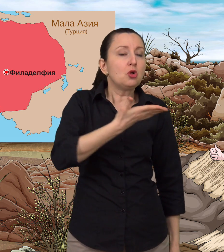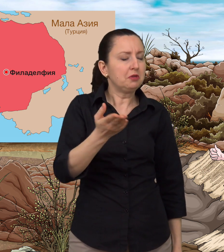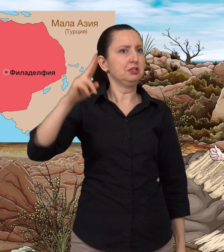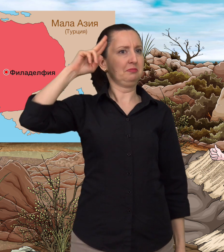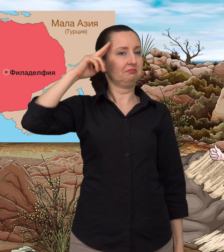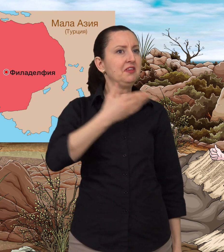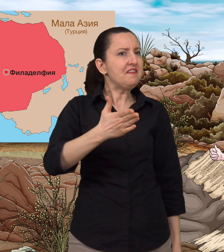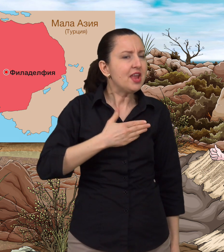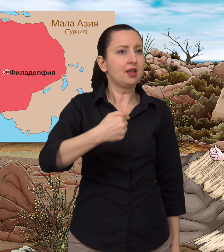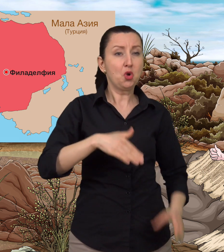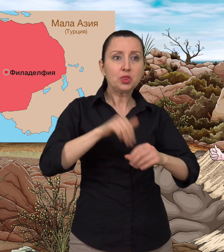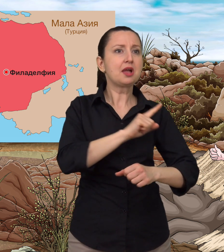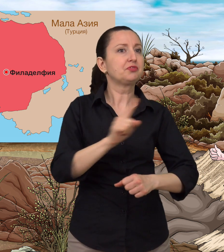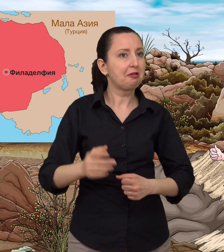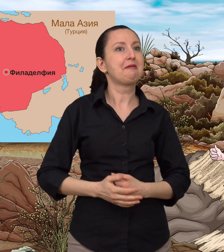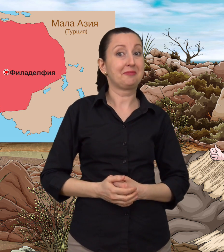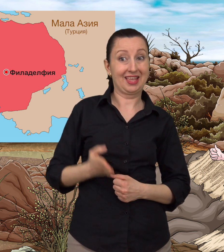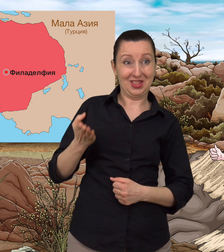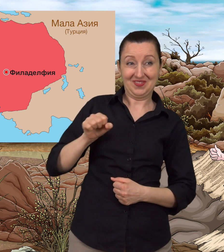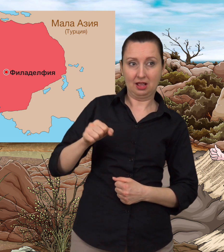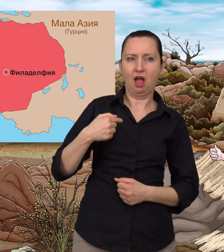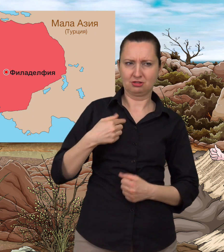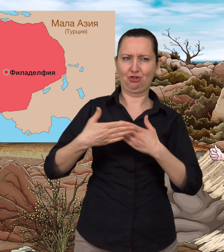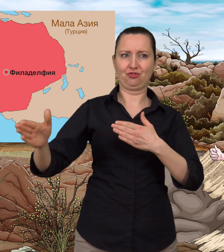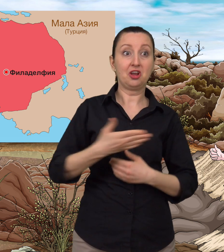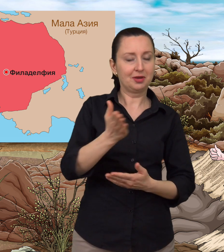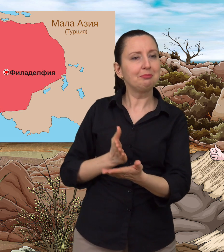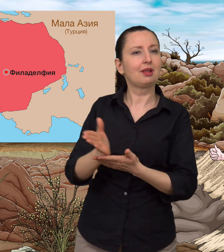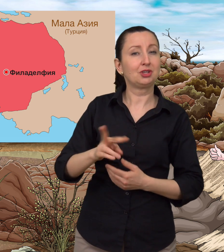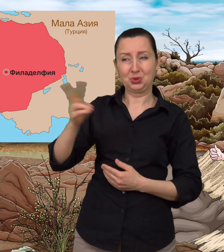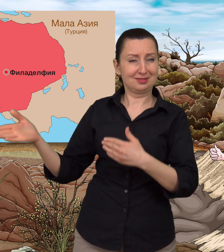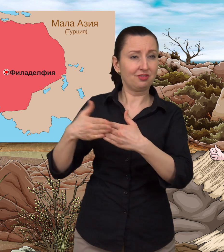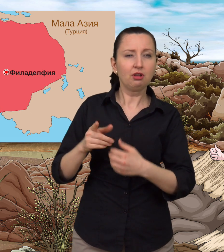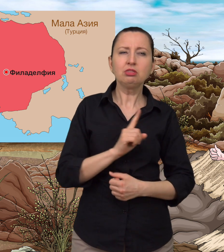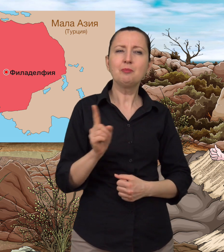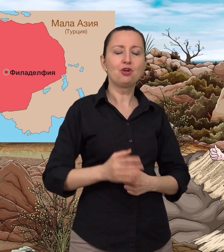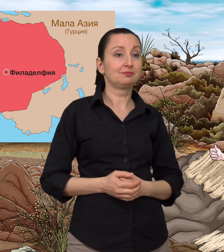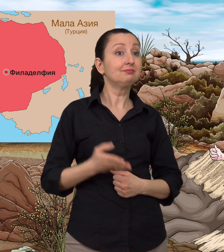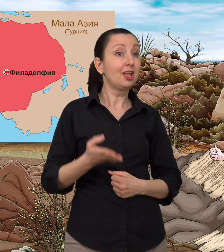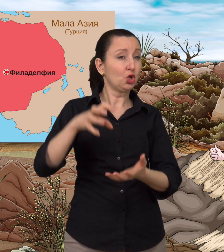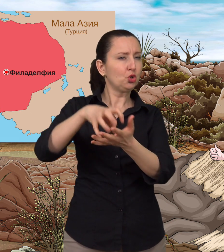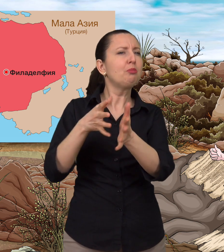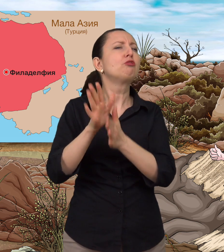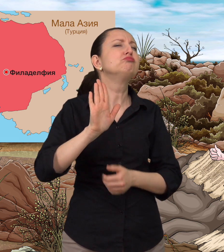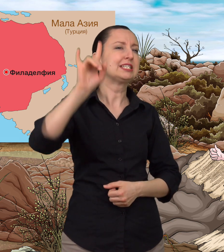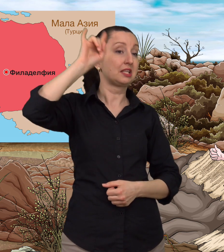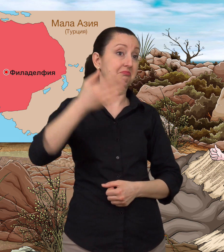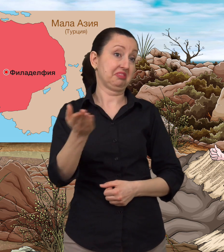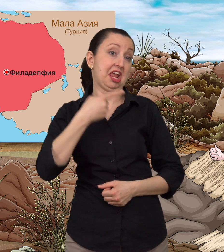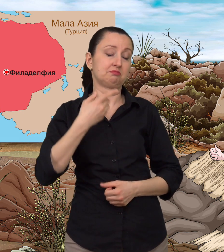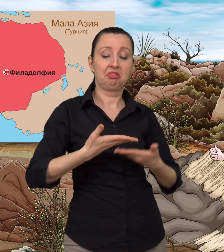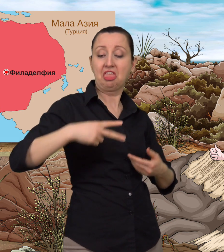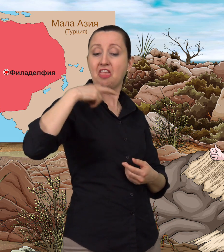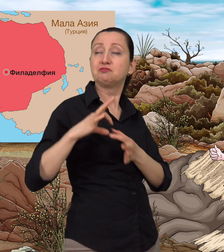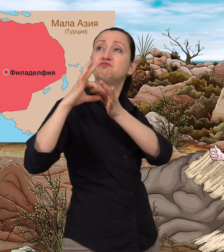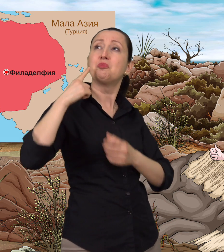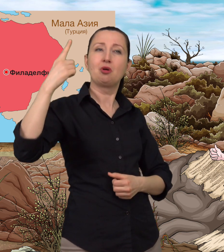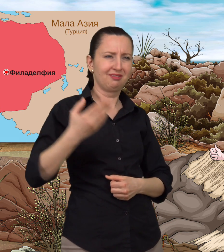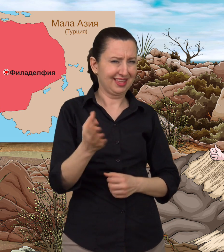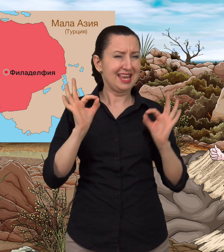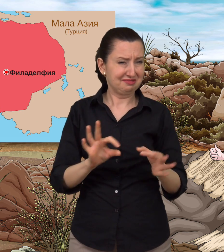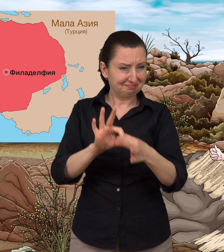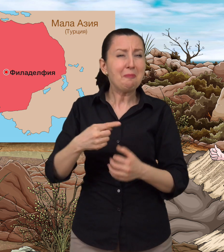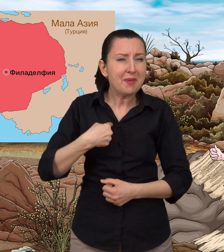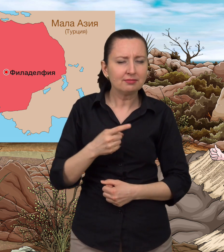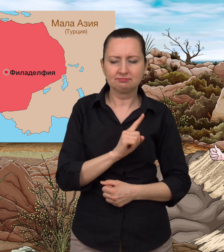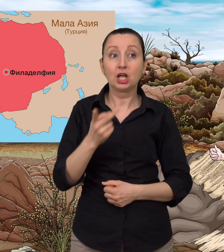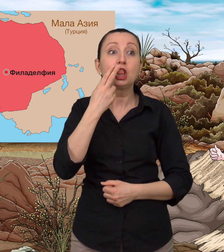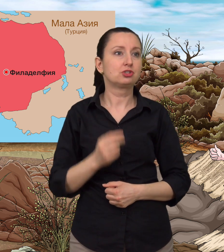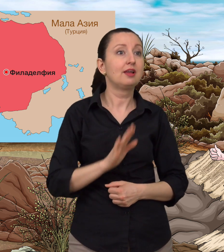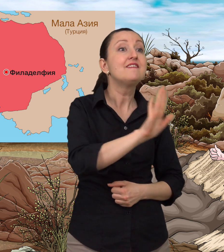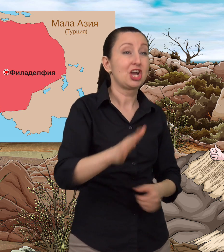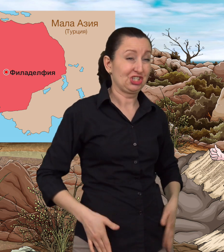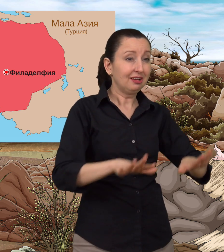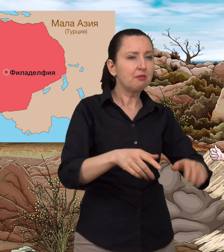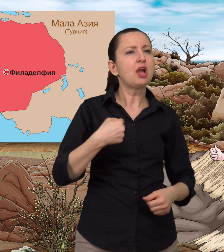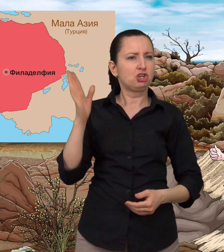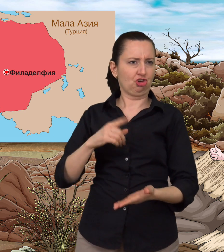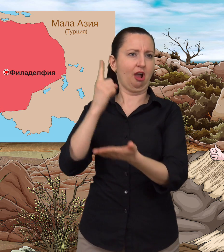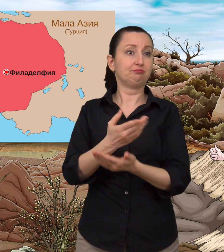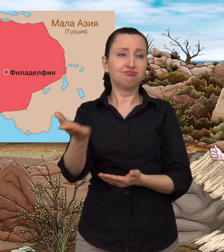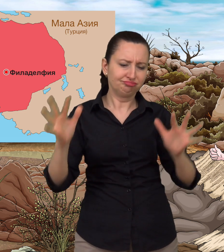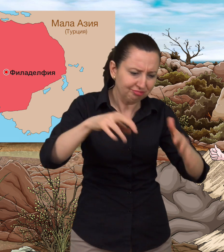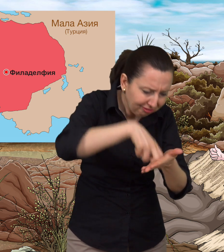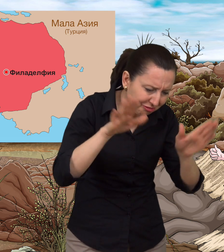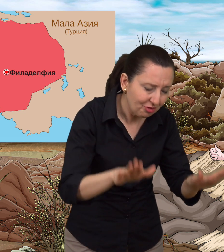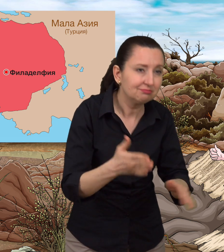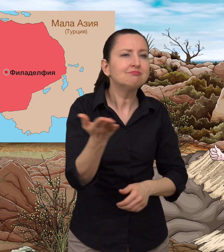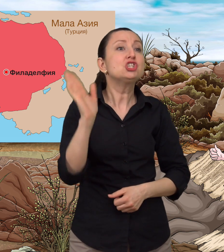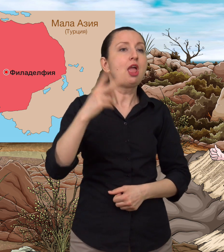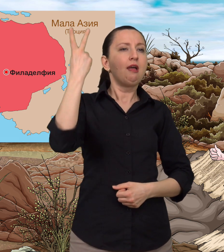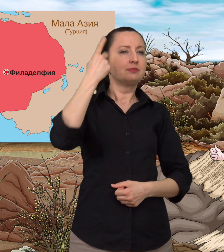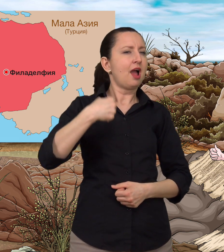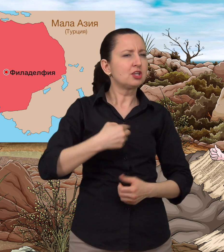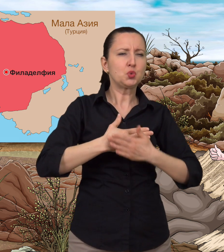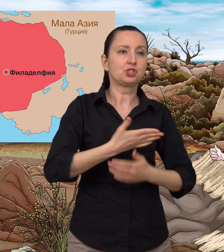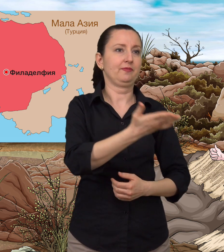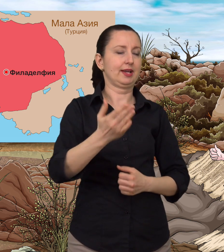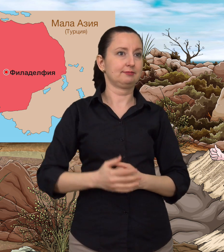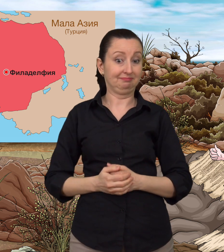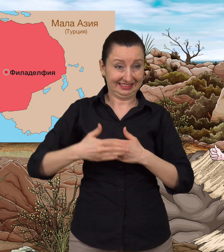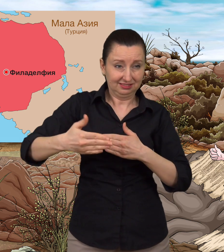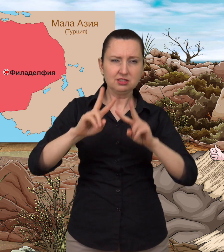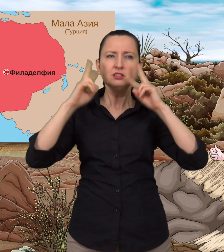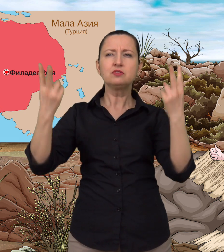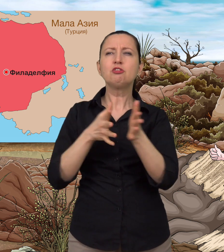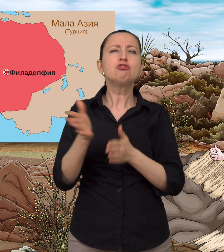Look at those who belong to the synagogue of Satan, who claim to be Jews but are liars instead. I will make them come and bow down at your feet, and they will know that I love you.